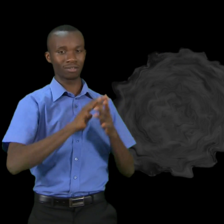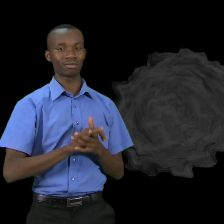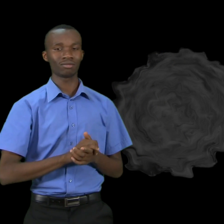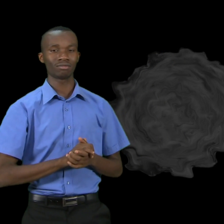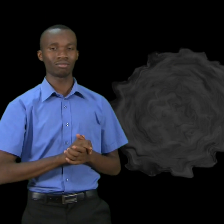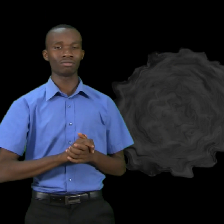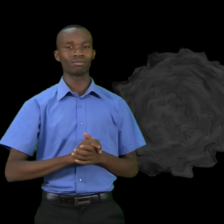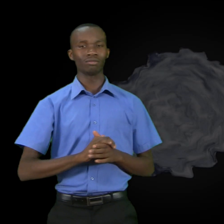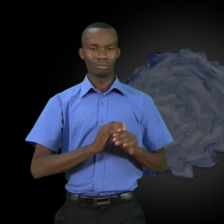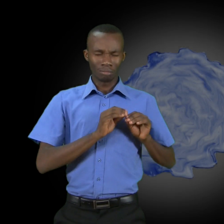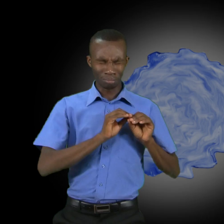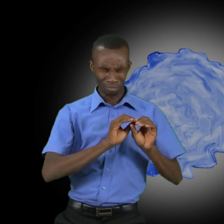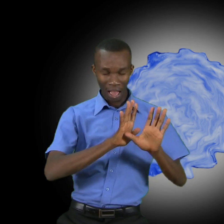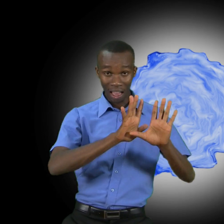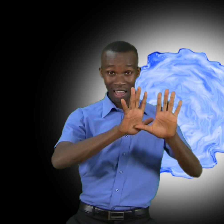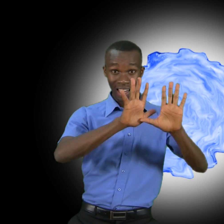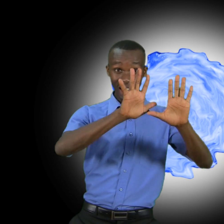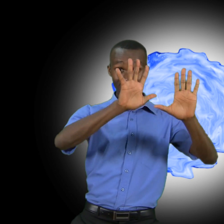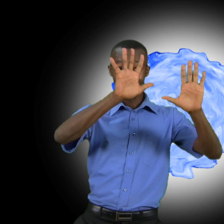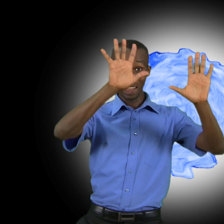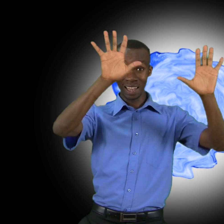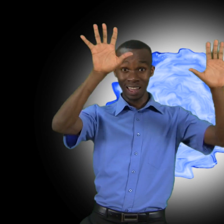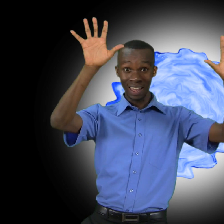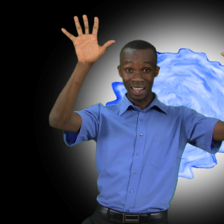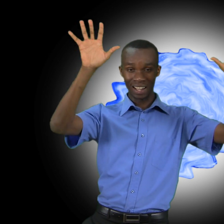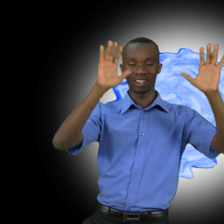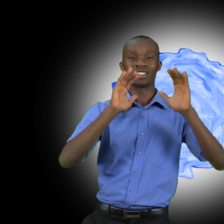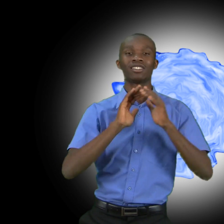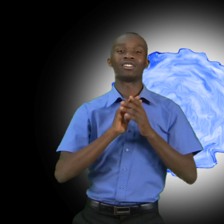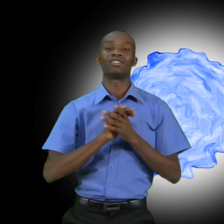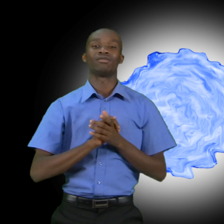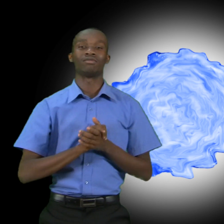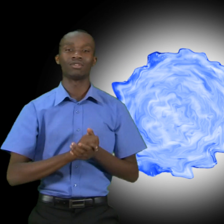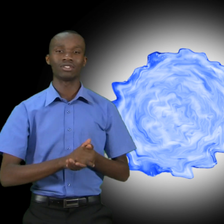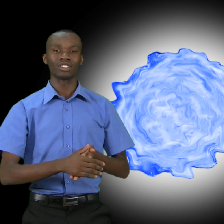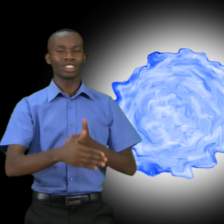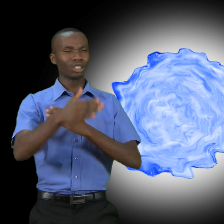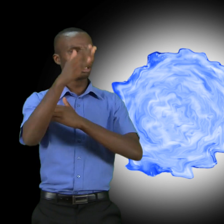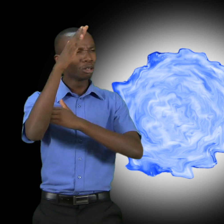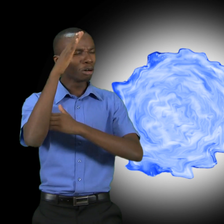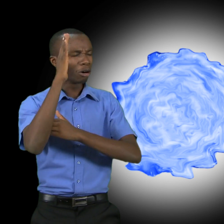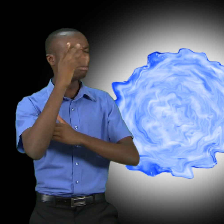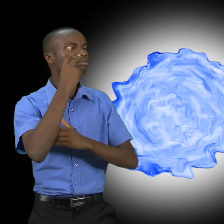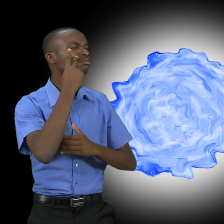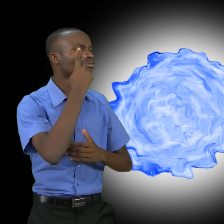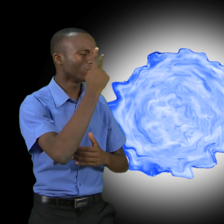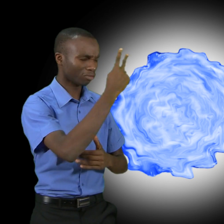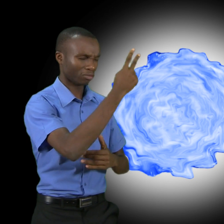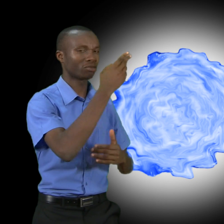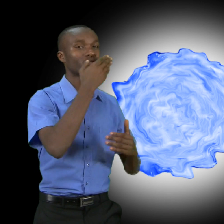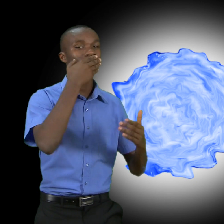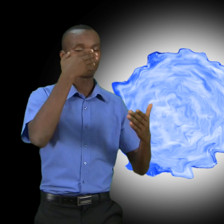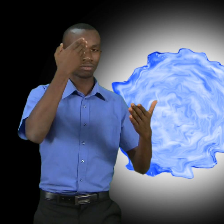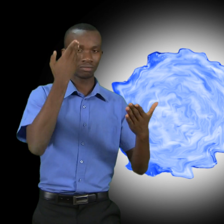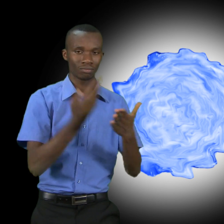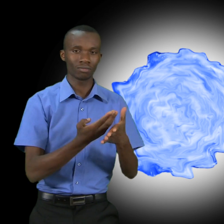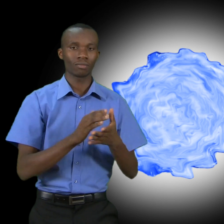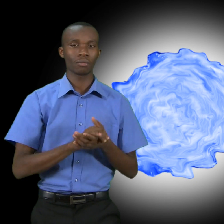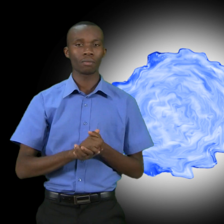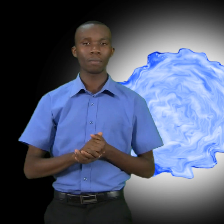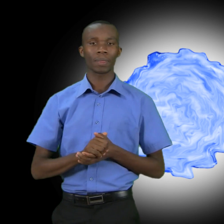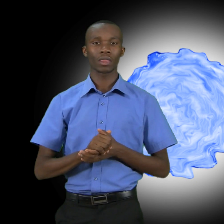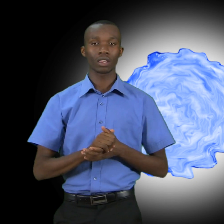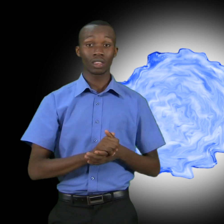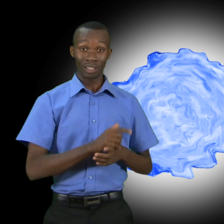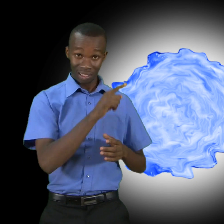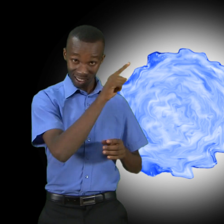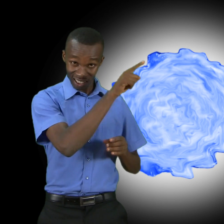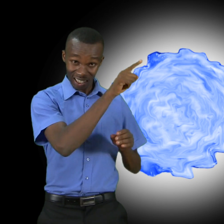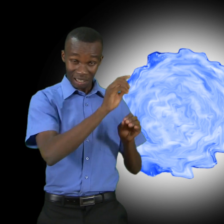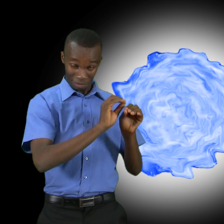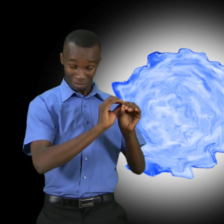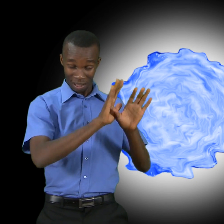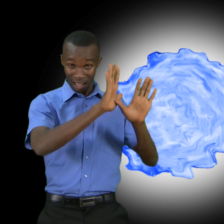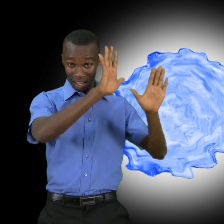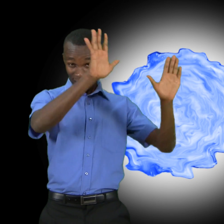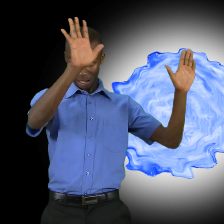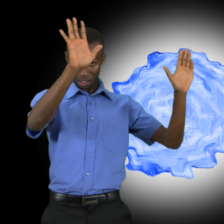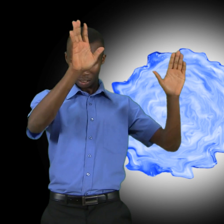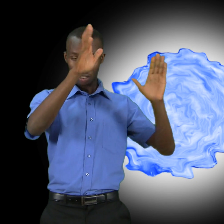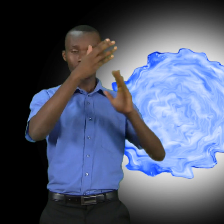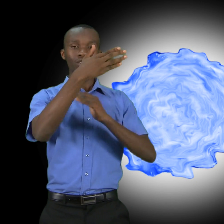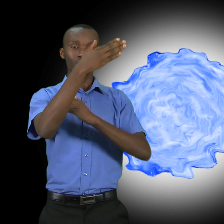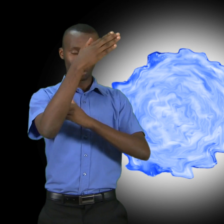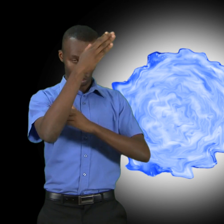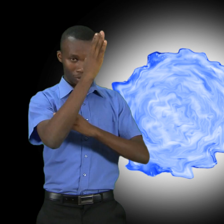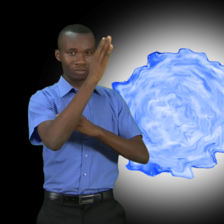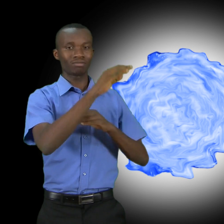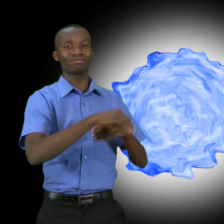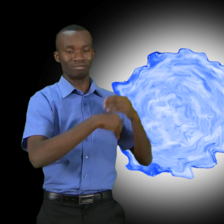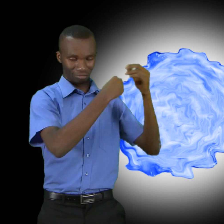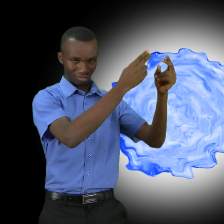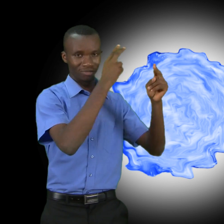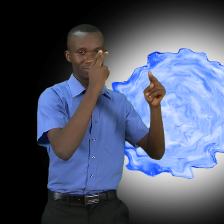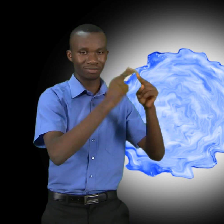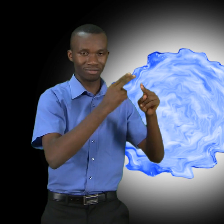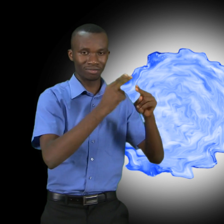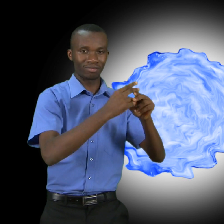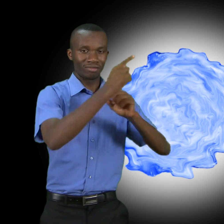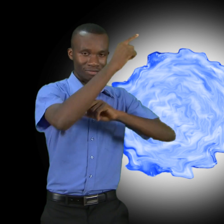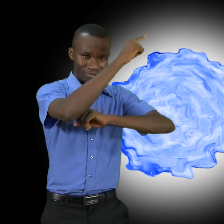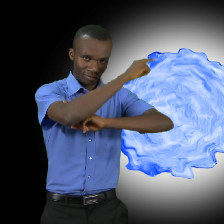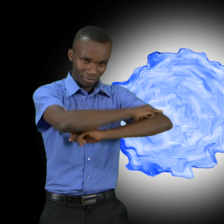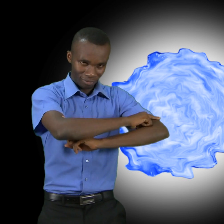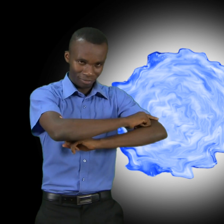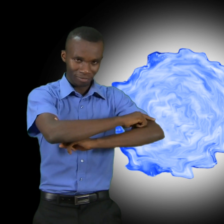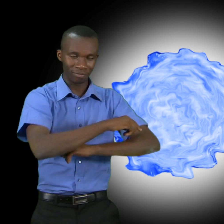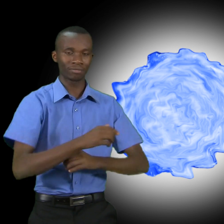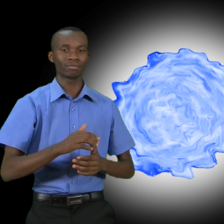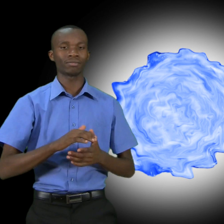And God said, “Let there be light,” and there was light.